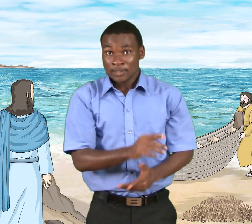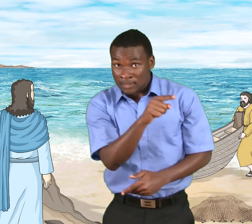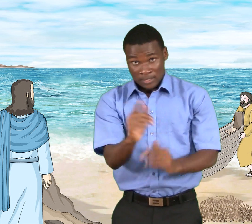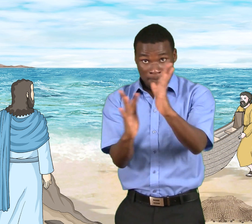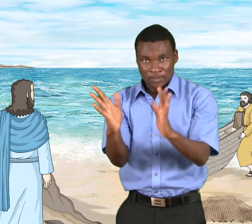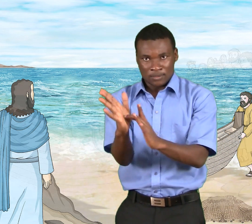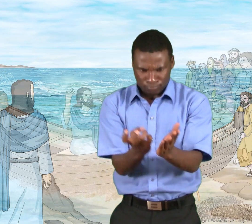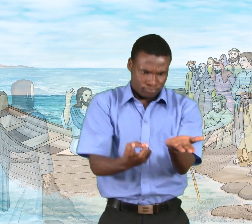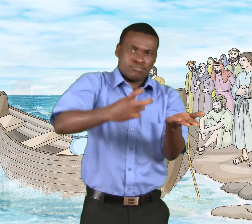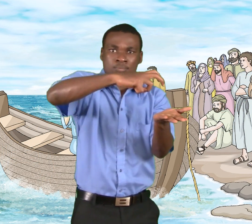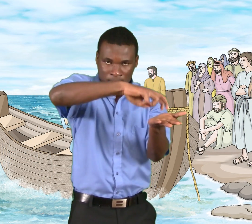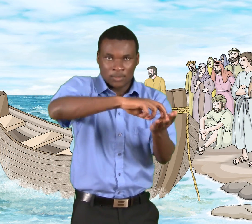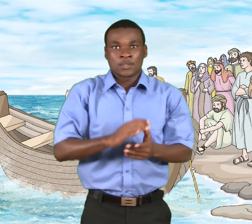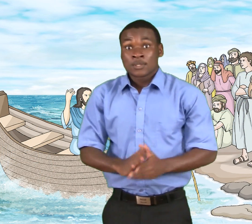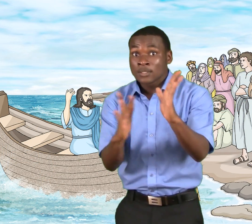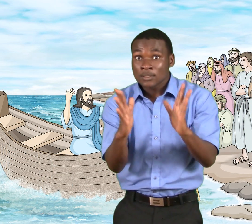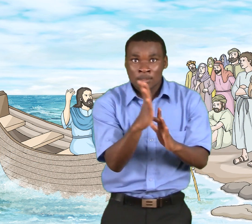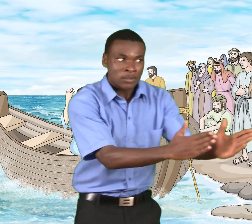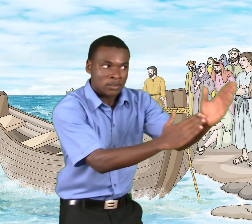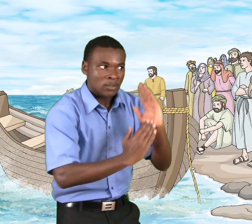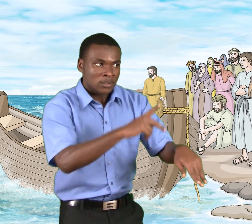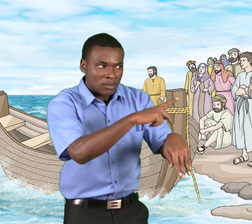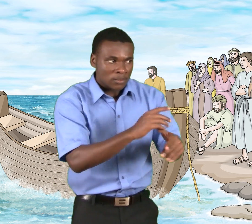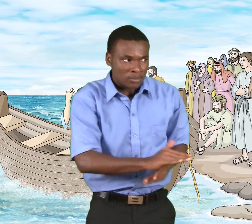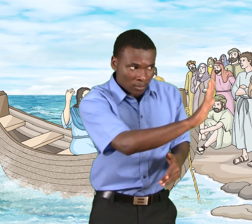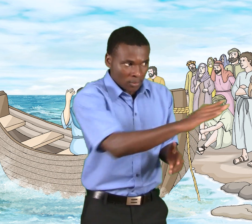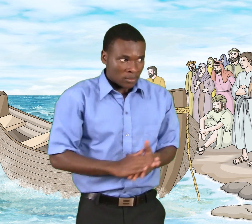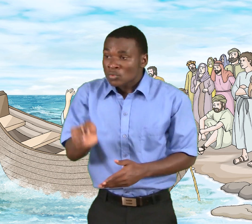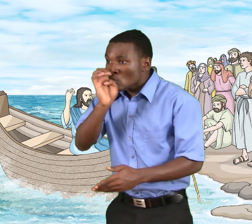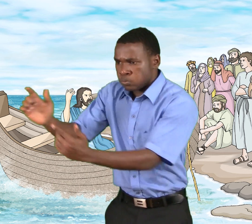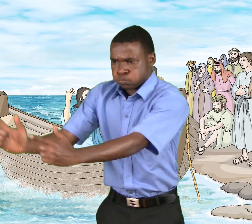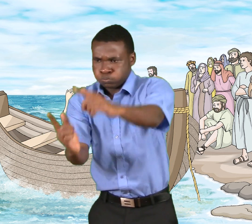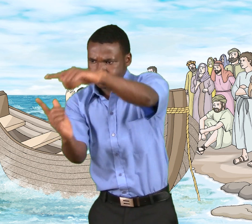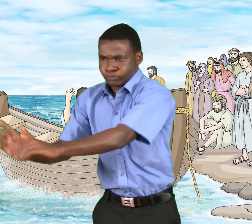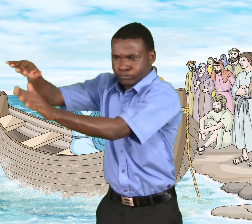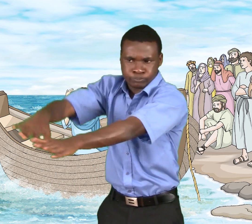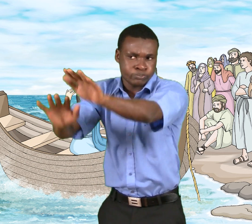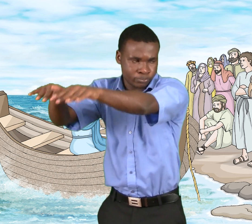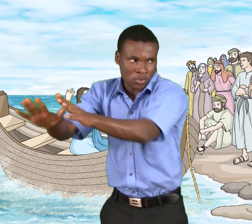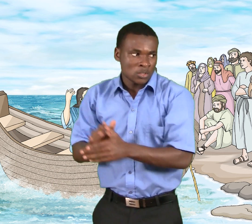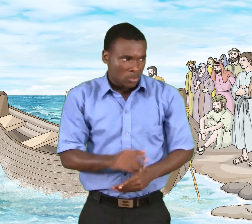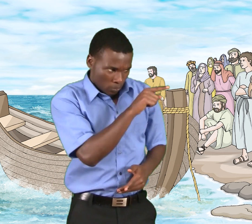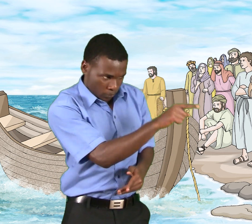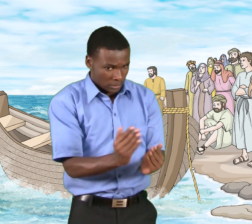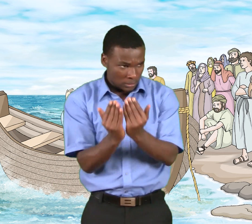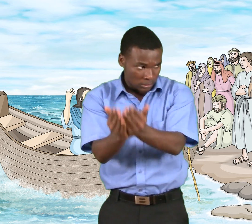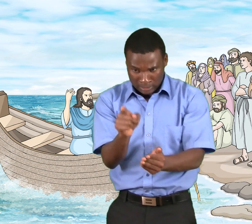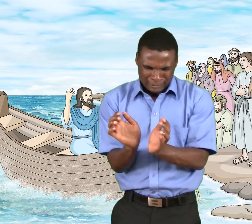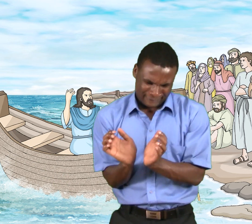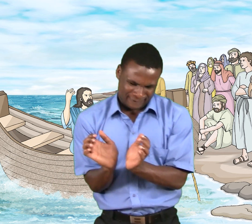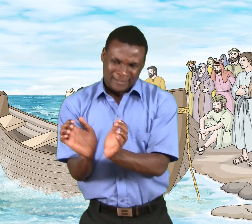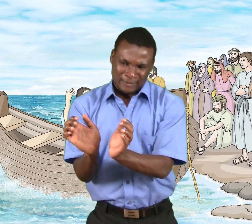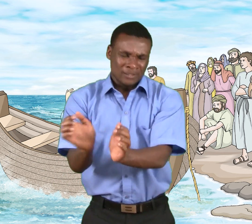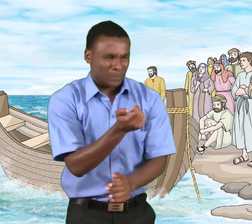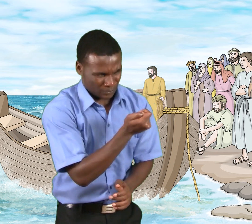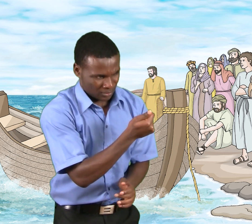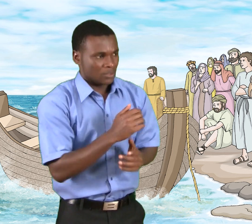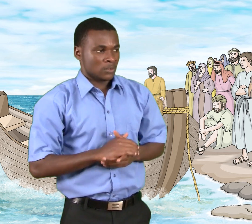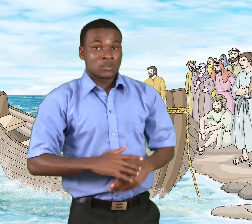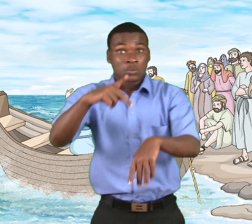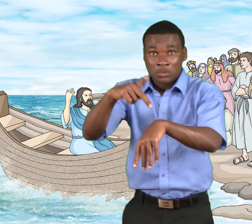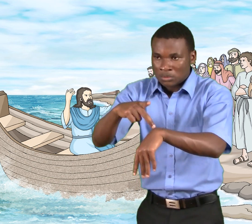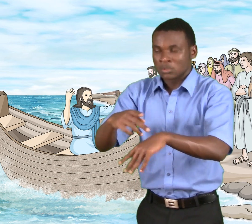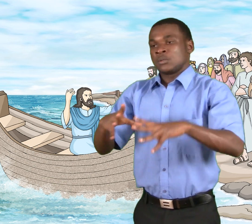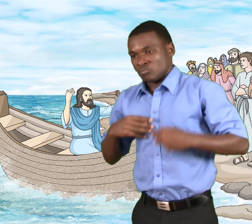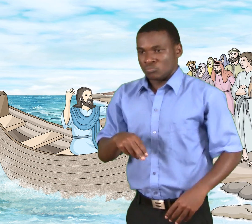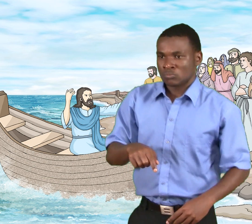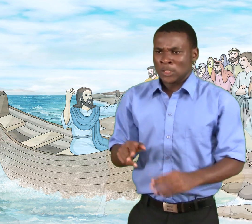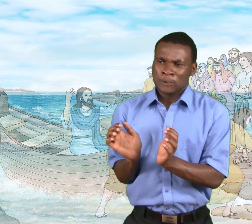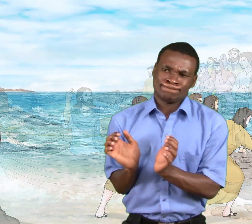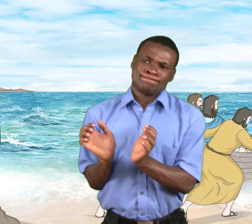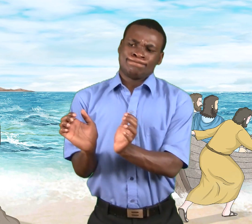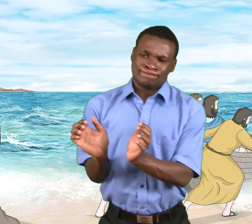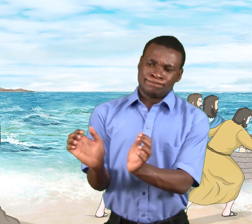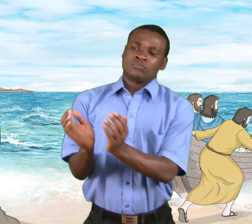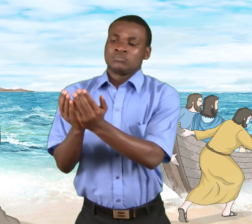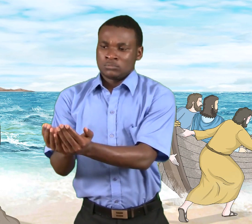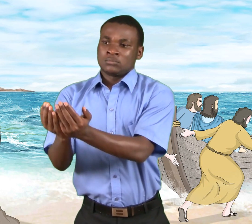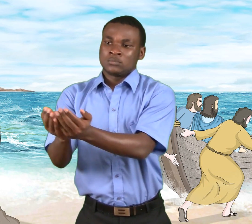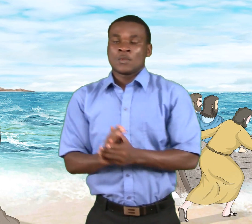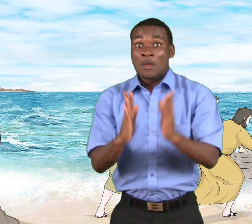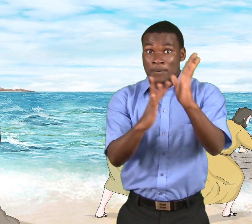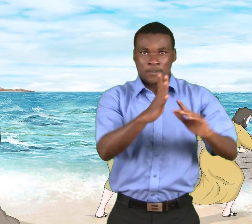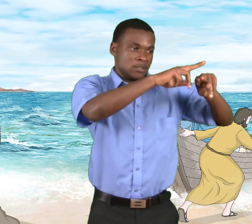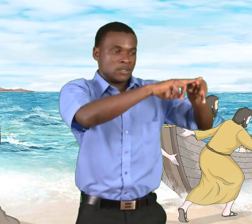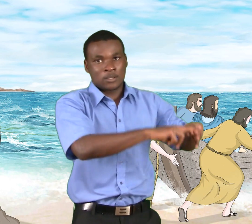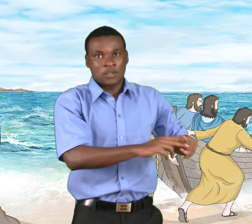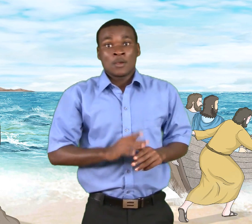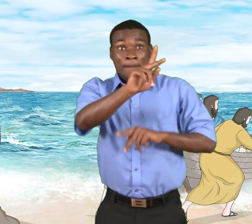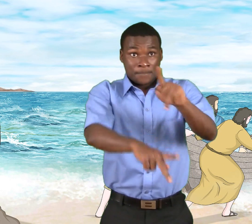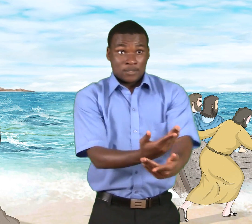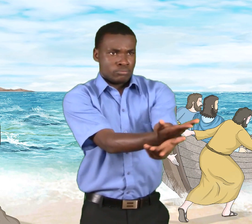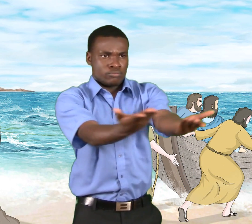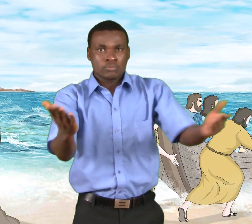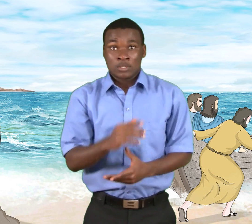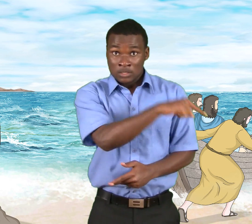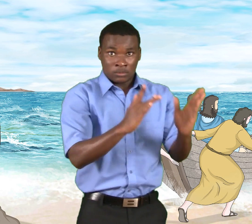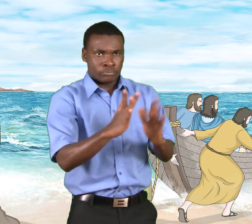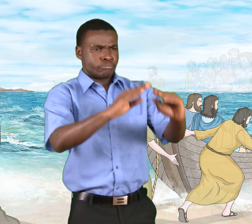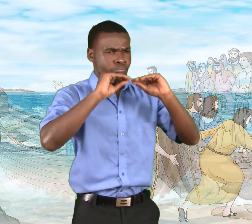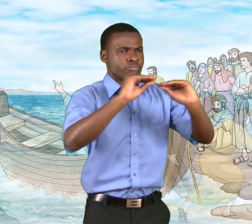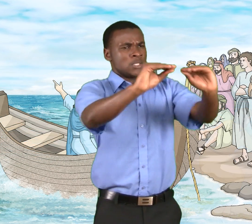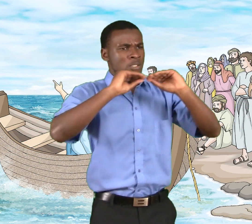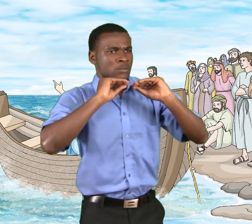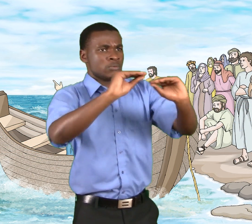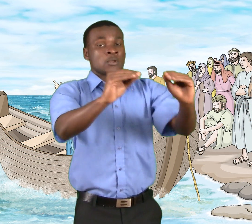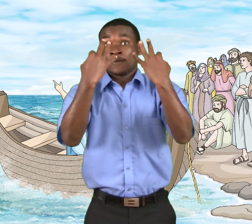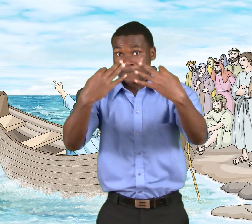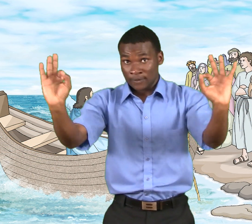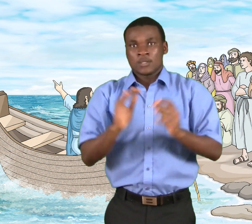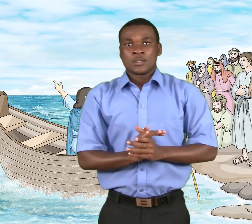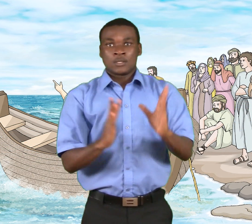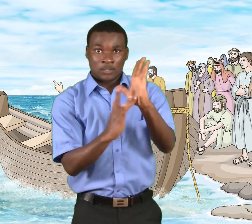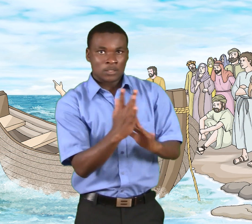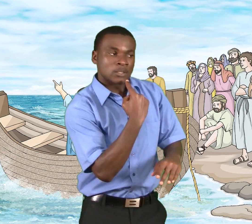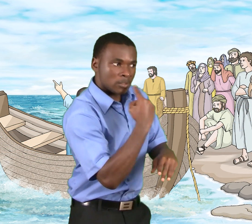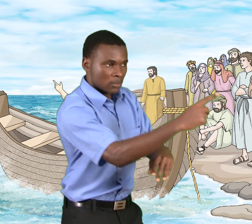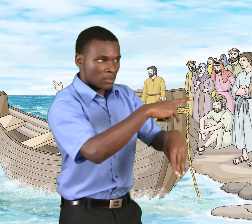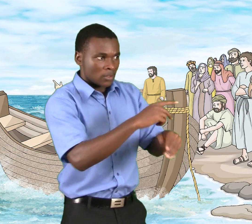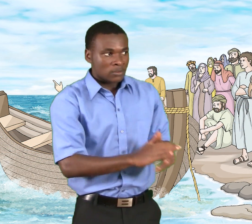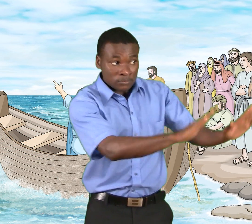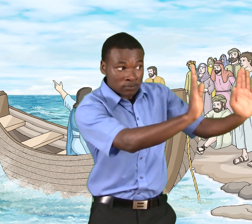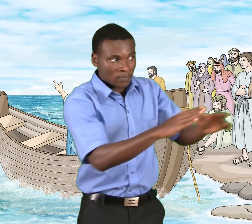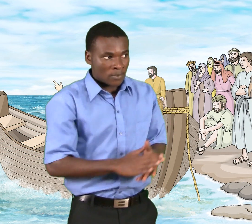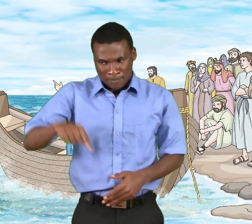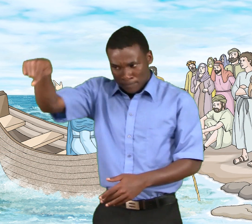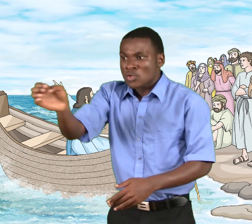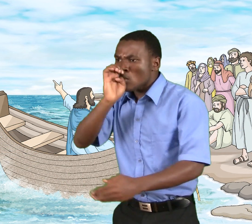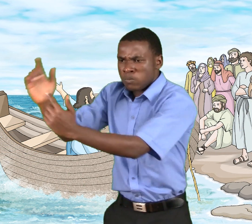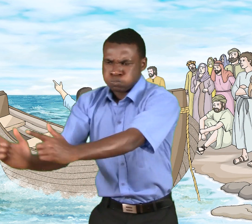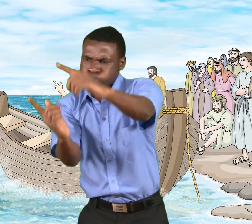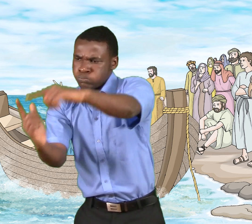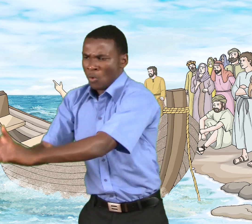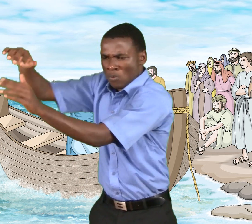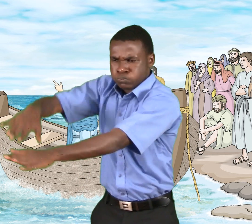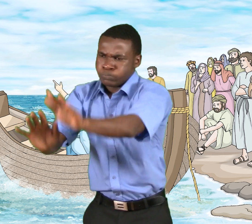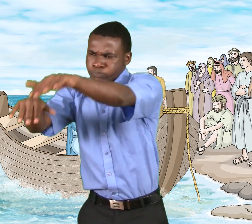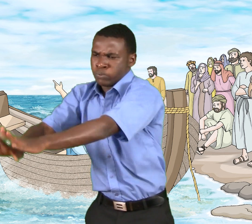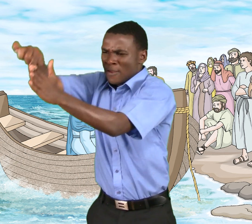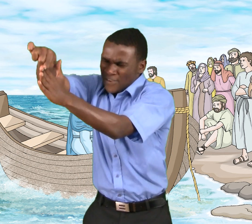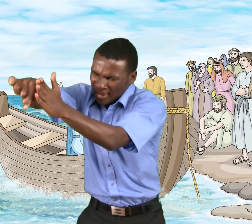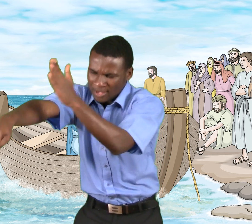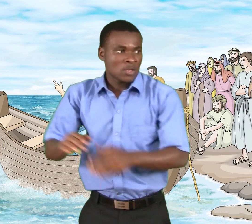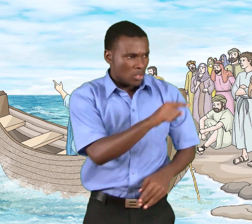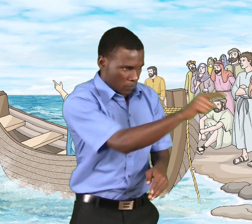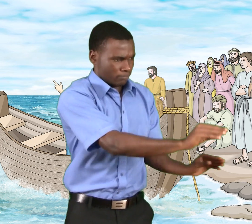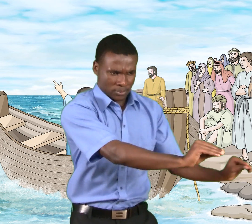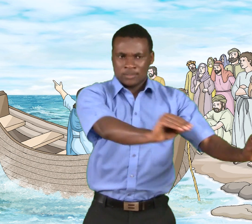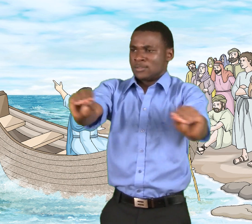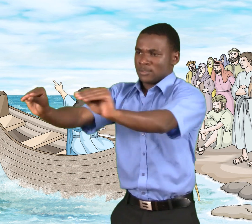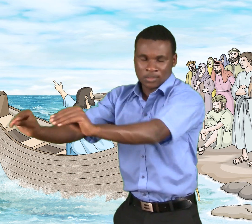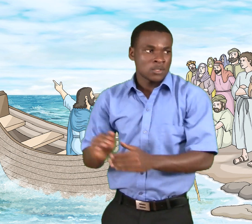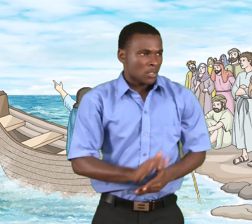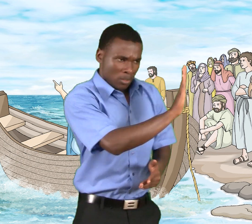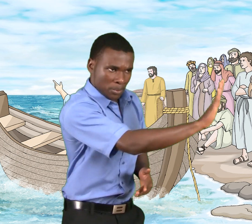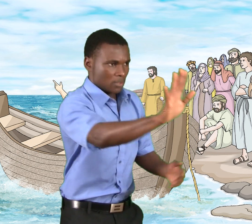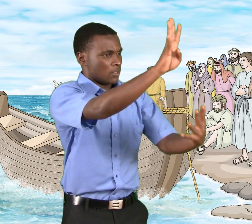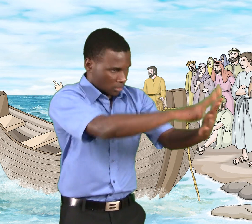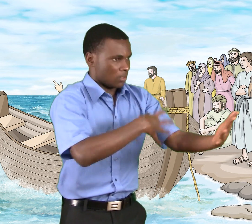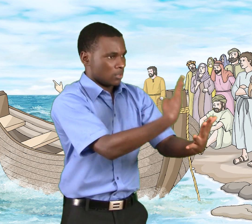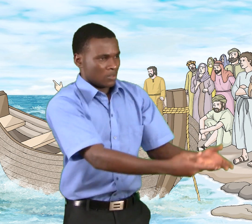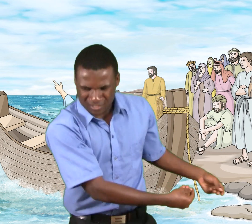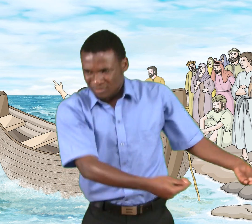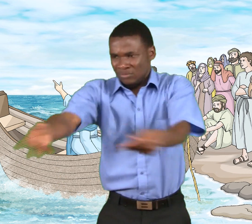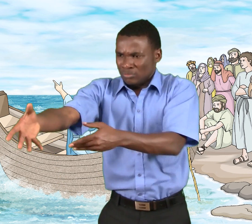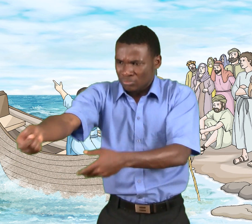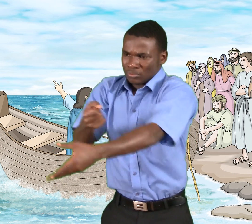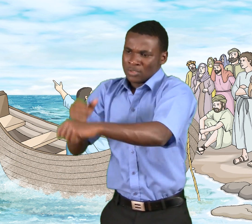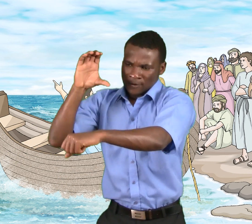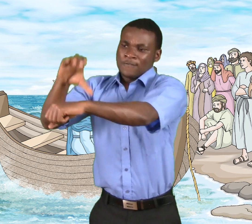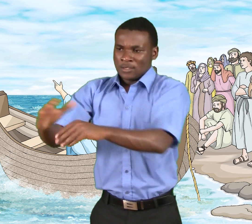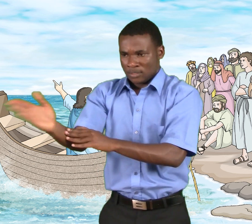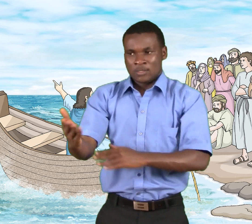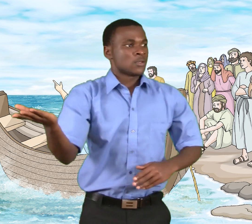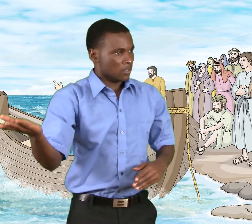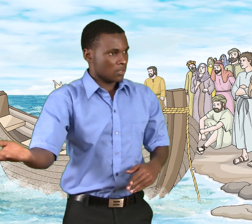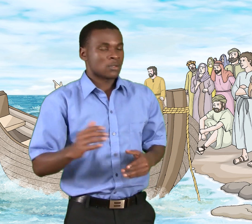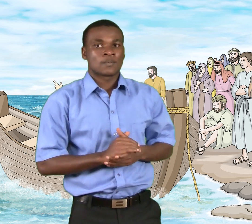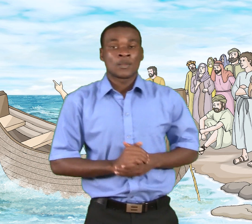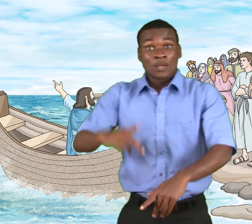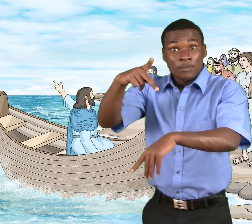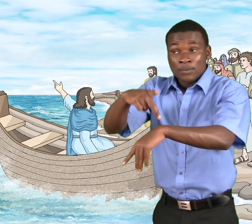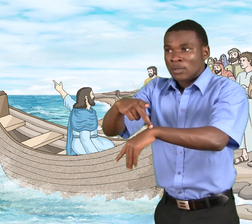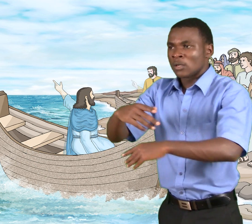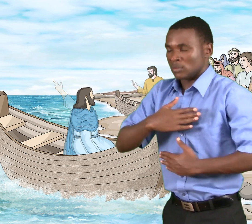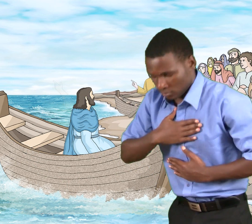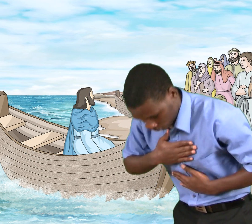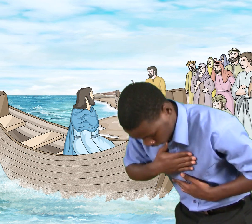Jesus got into the boat belonging to Simon and asked him to put out a little from shore.